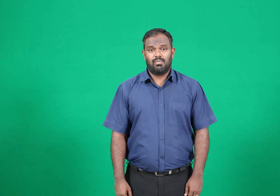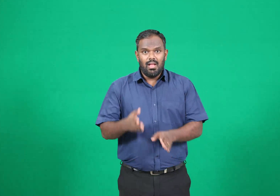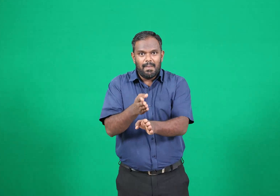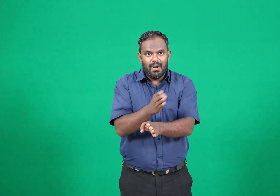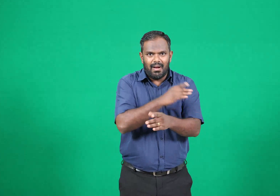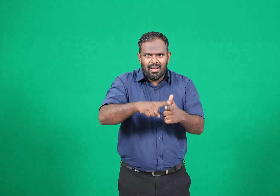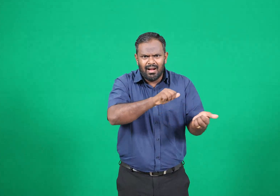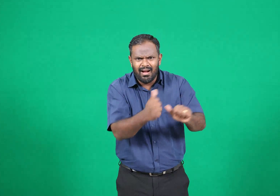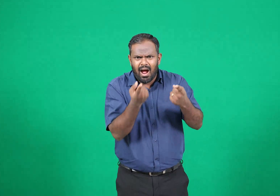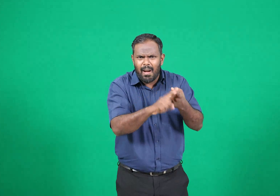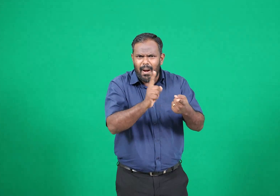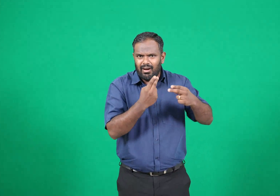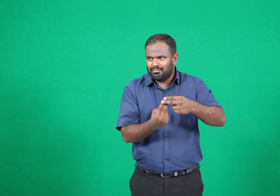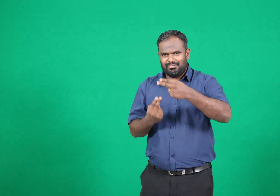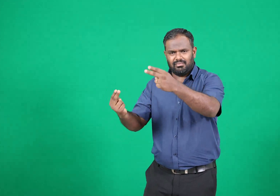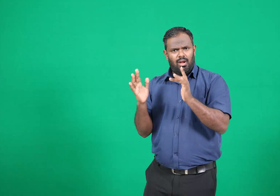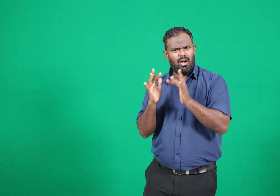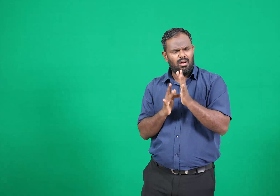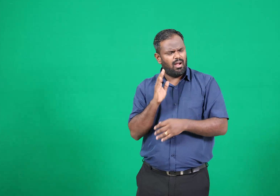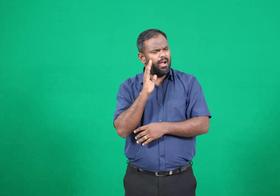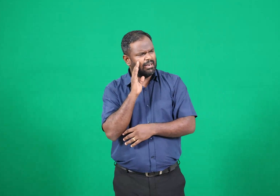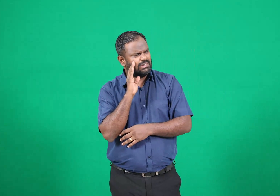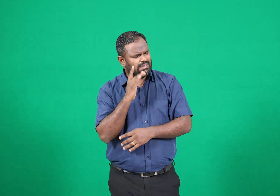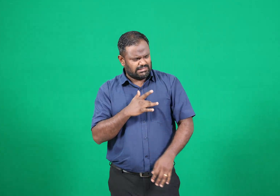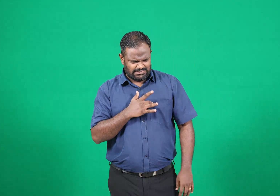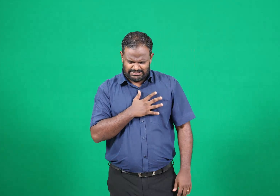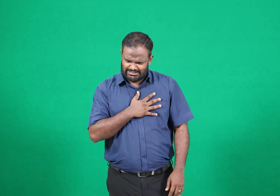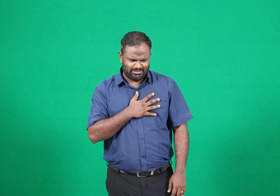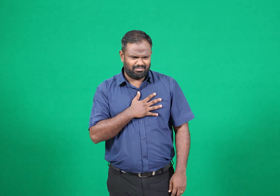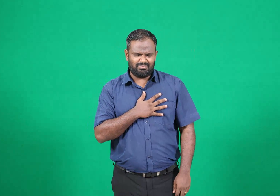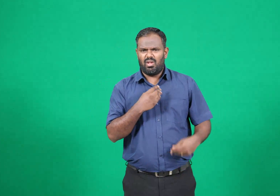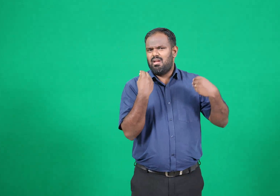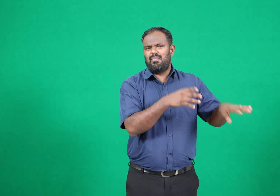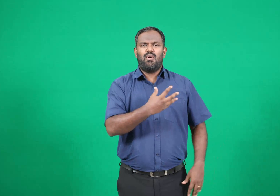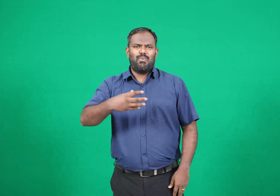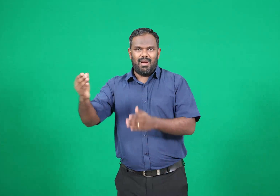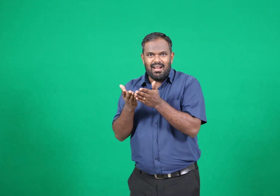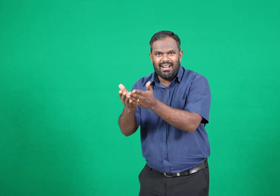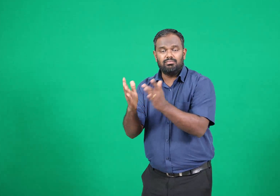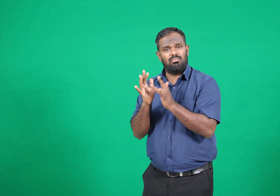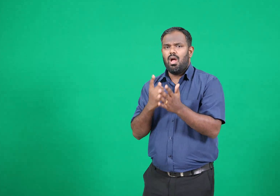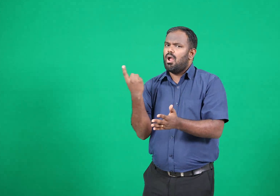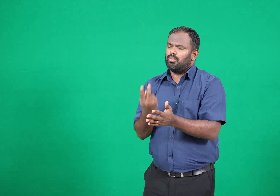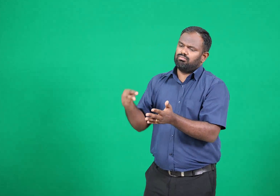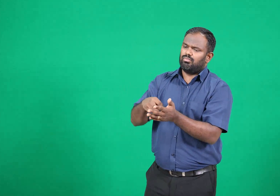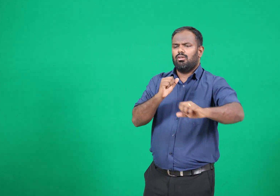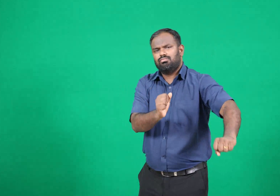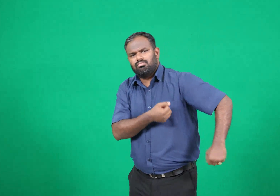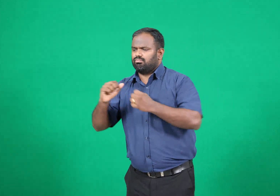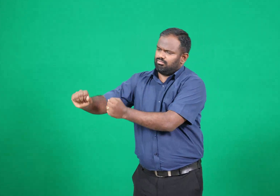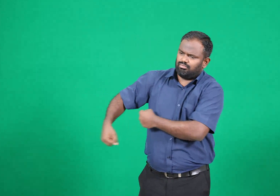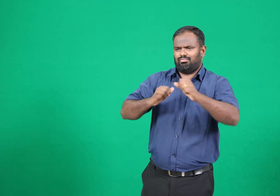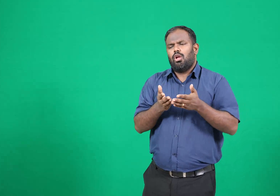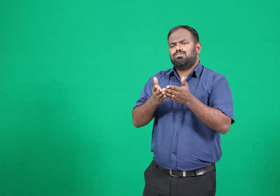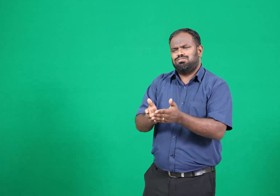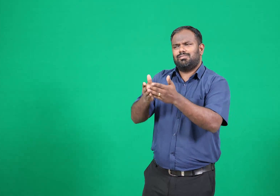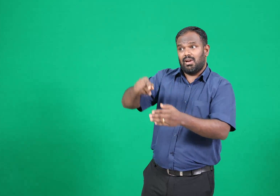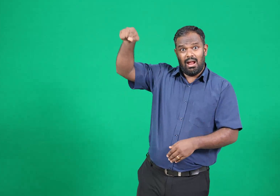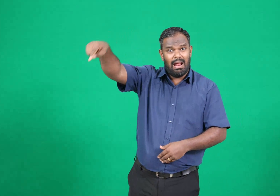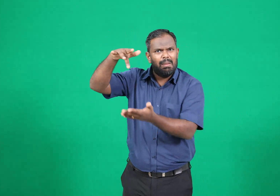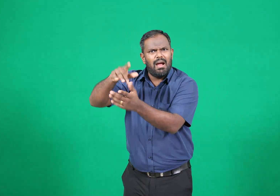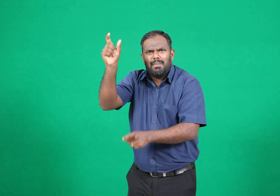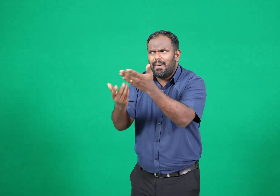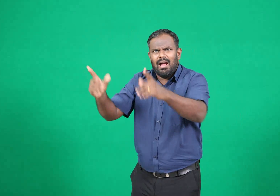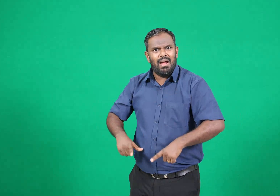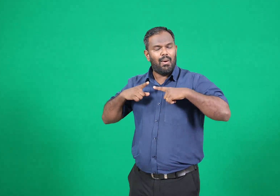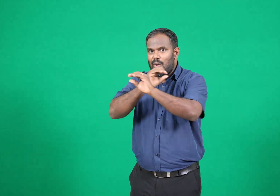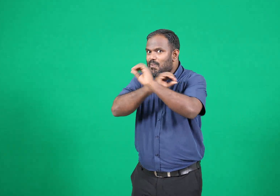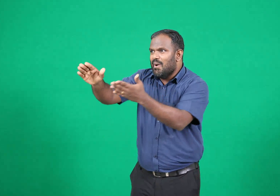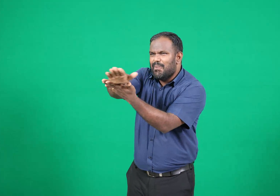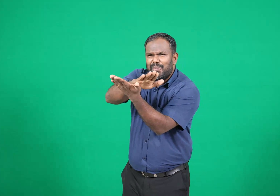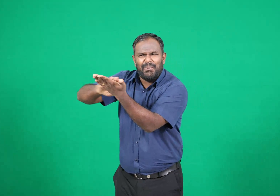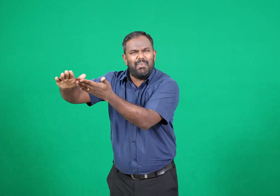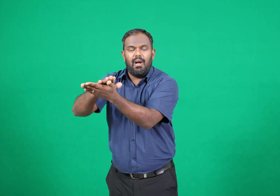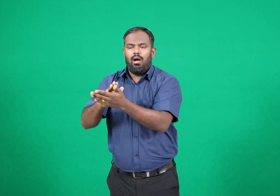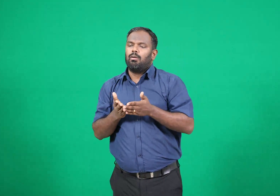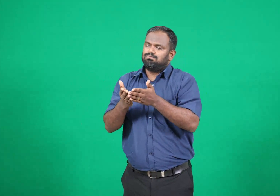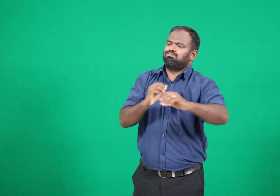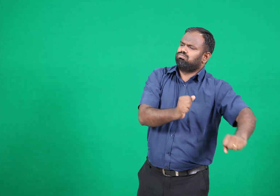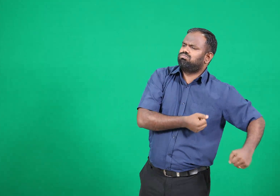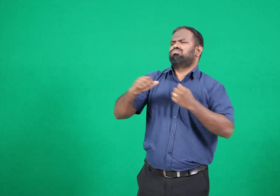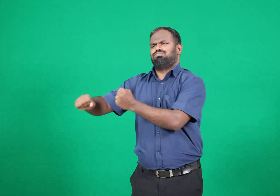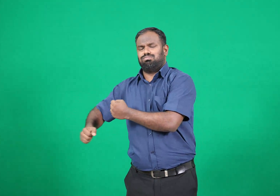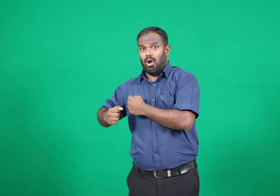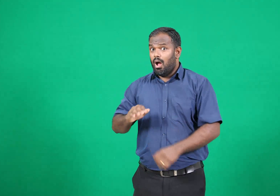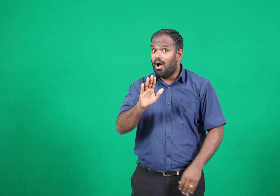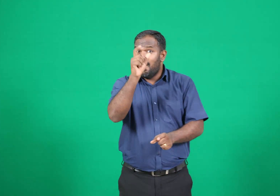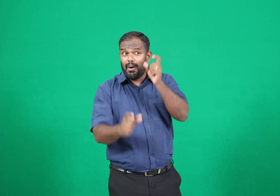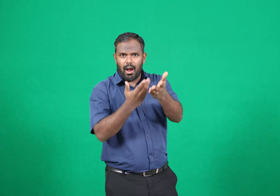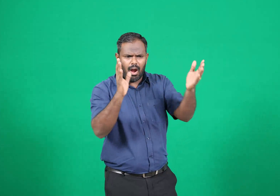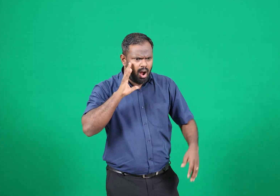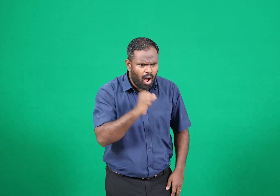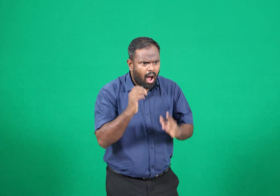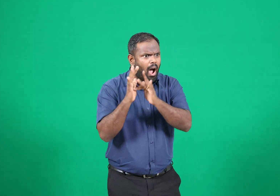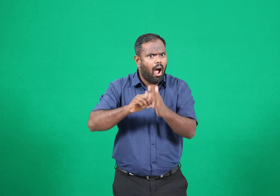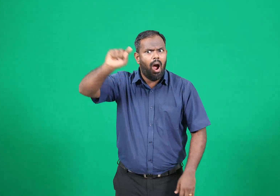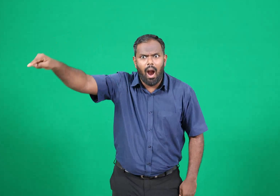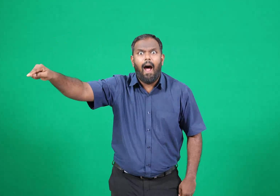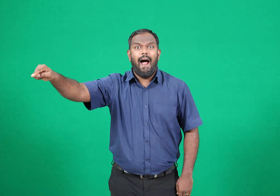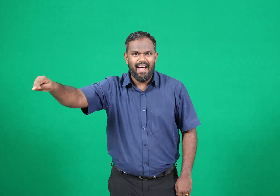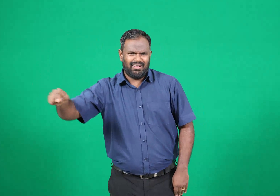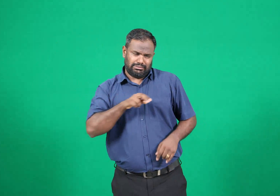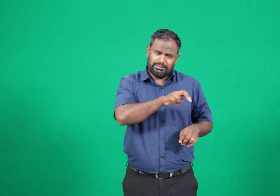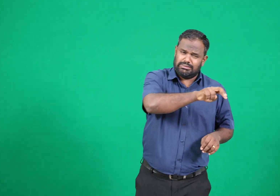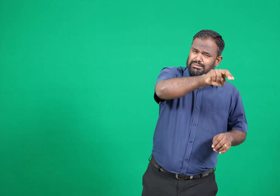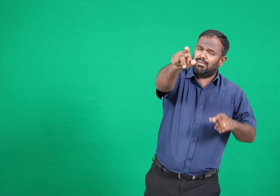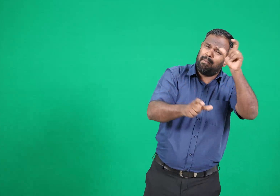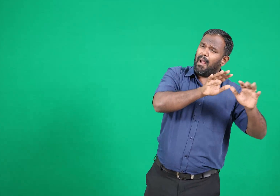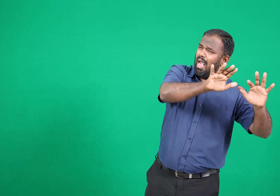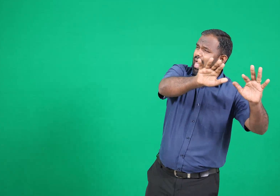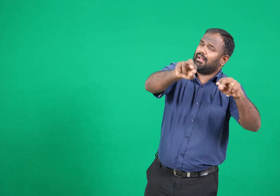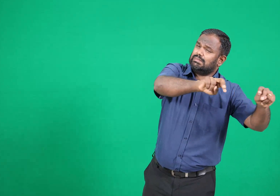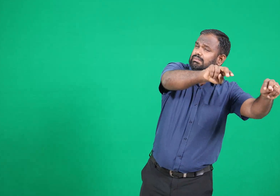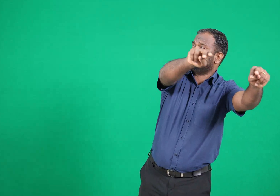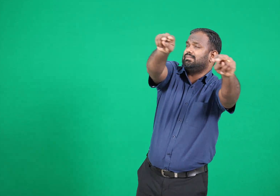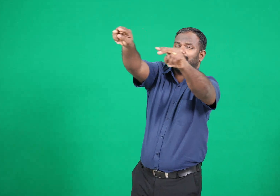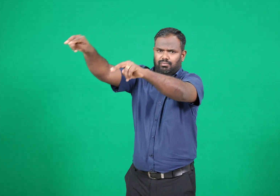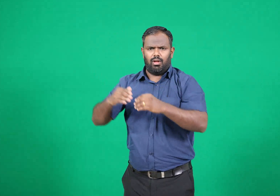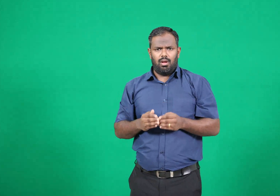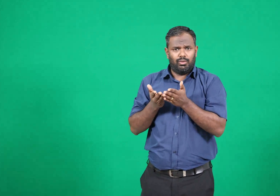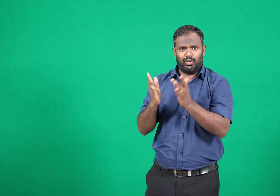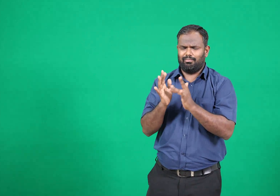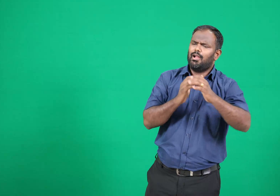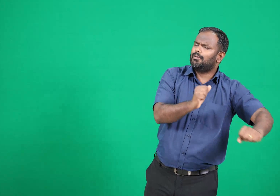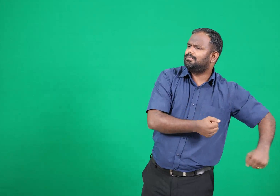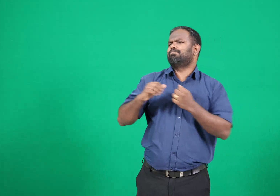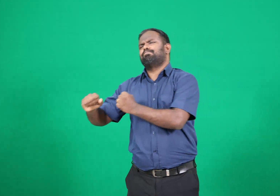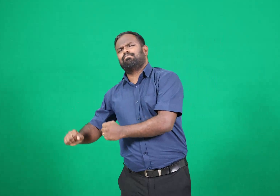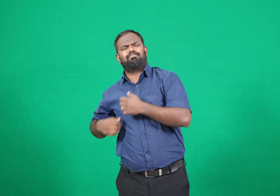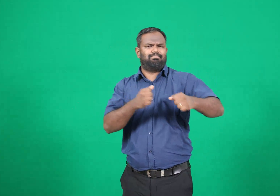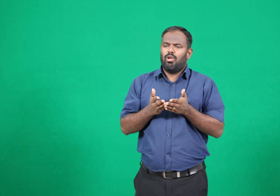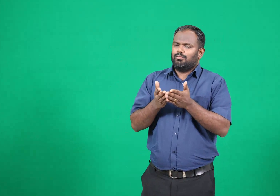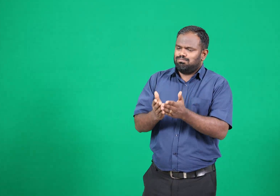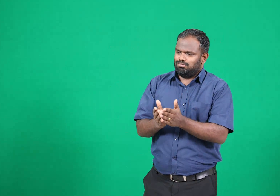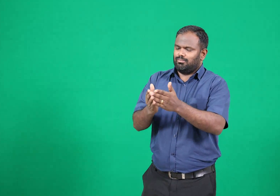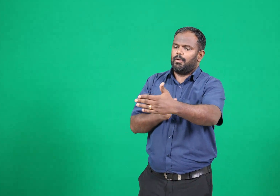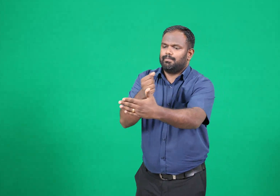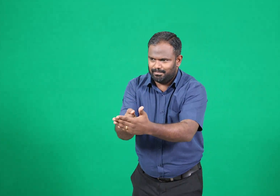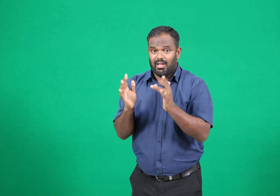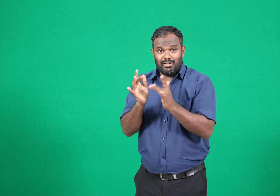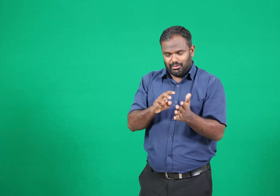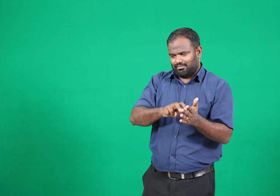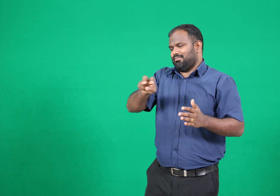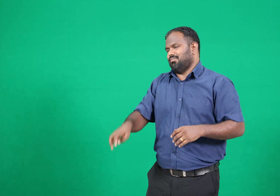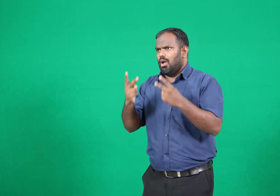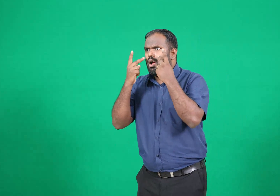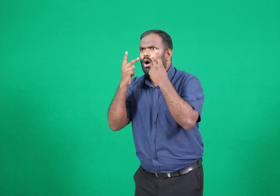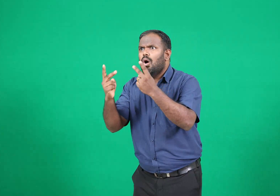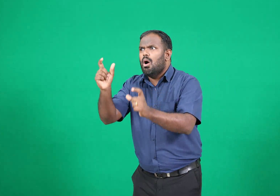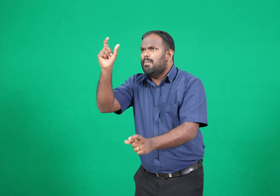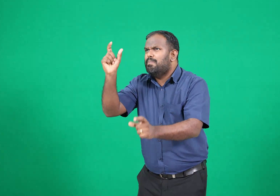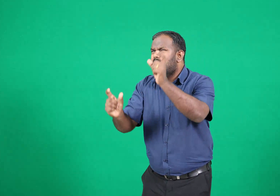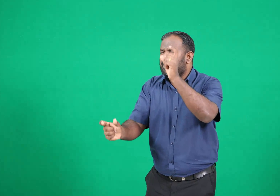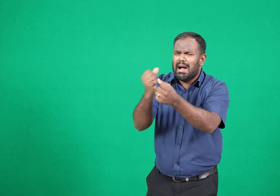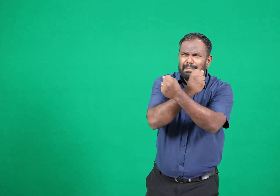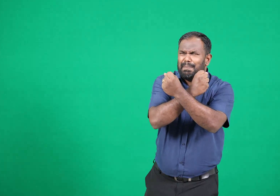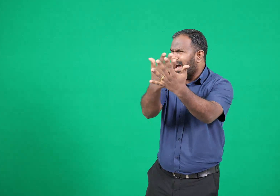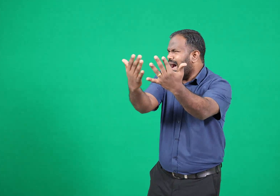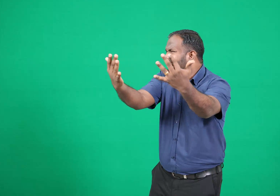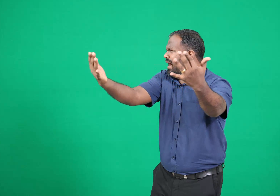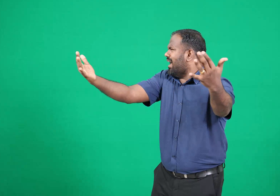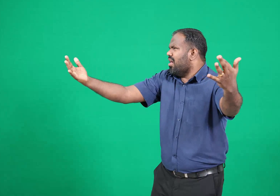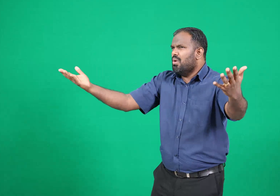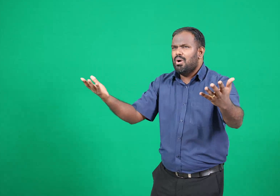When Jesus heard about John, He withdrew by boat privately to a solitary place. But the crowds found out about it and followed Him on foot from the towns. When He stepped ashore and saw a large crowd, He had compassion on them and healed their sick.